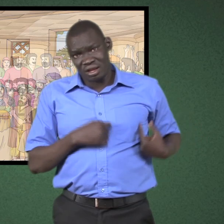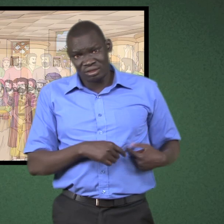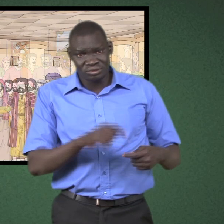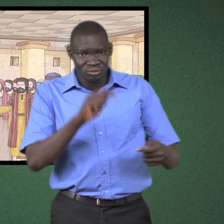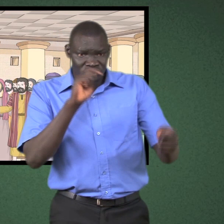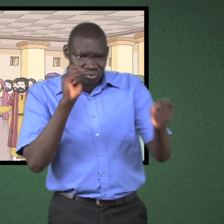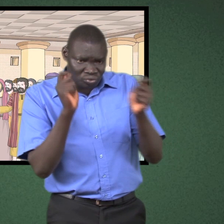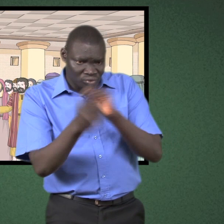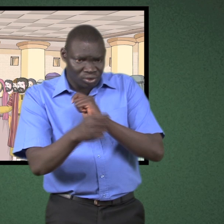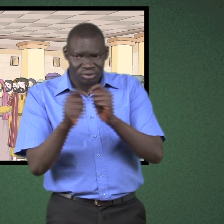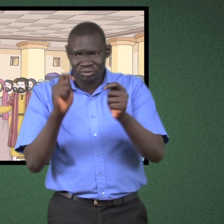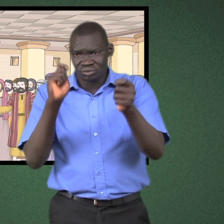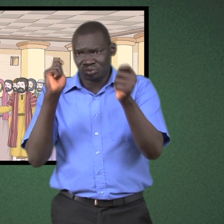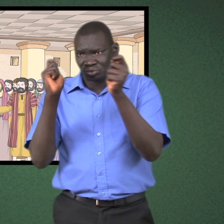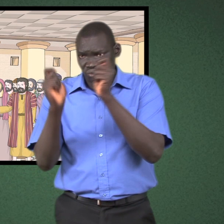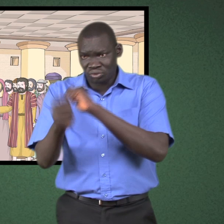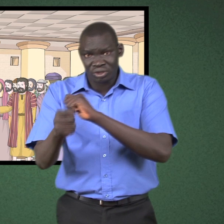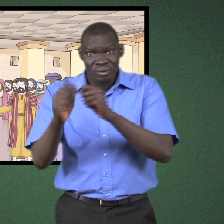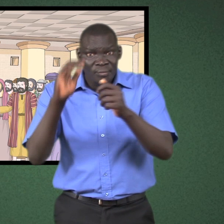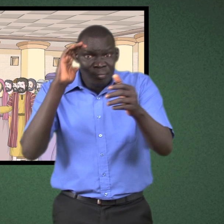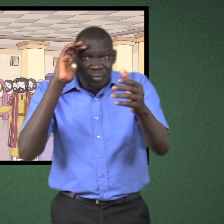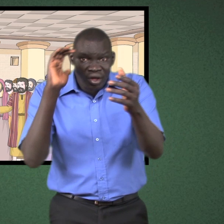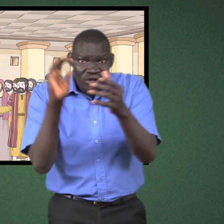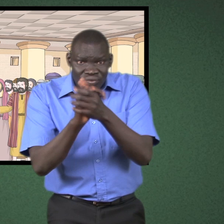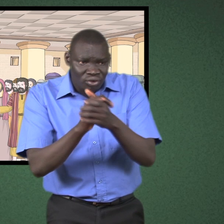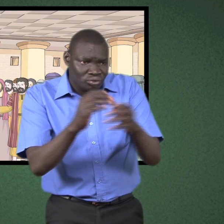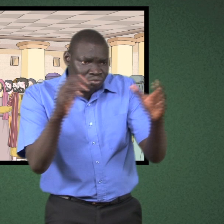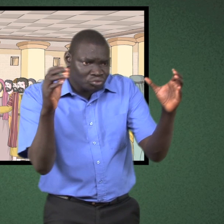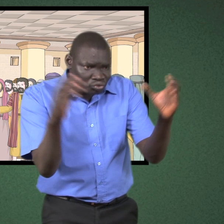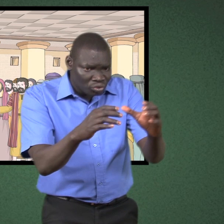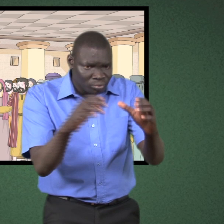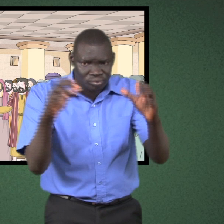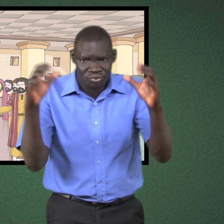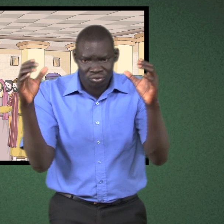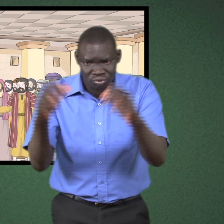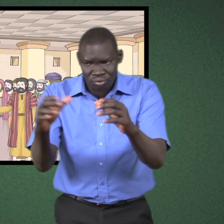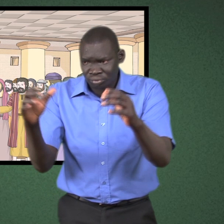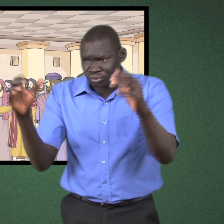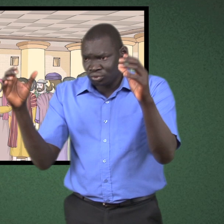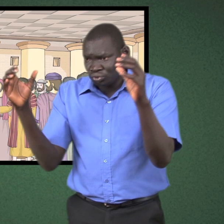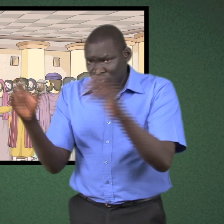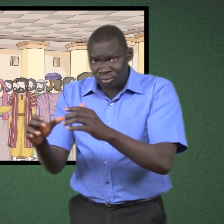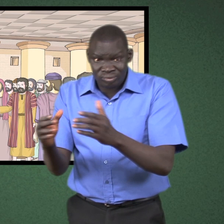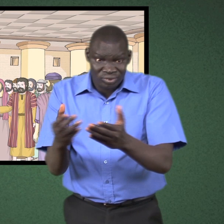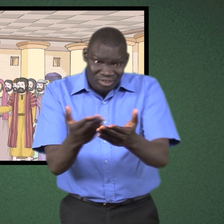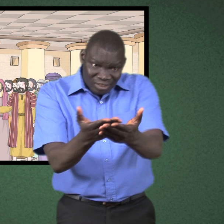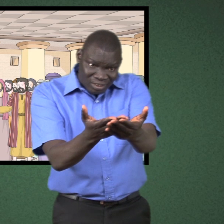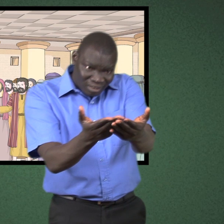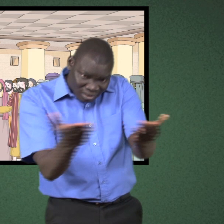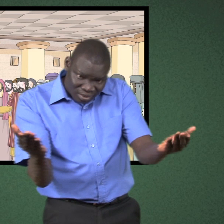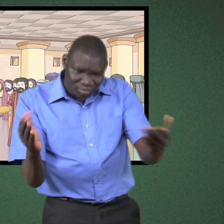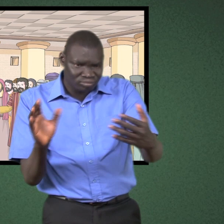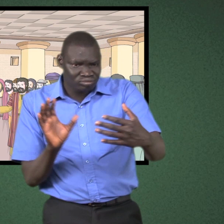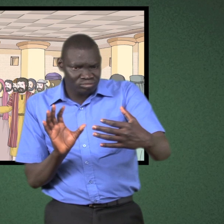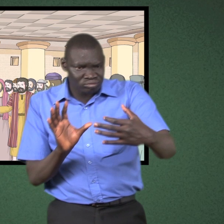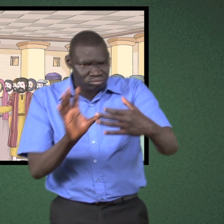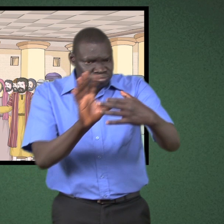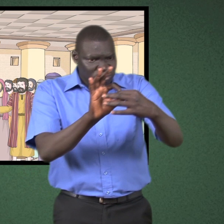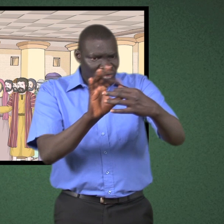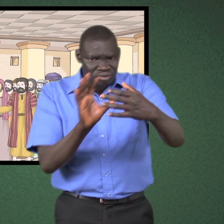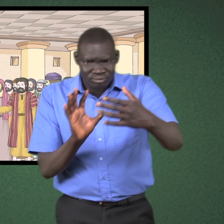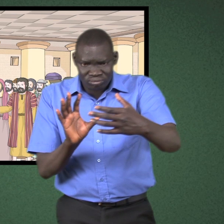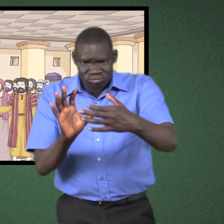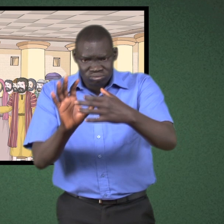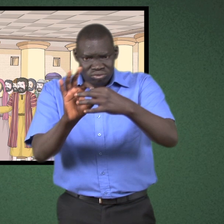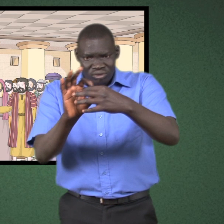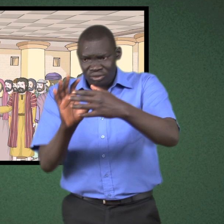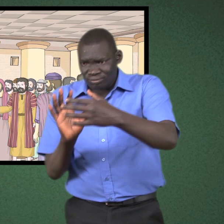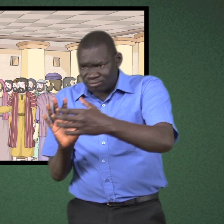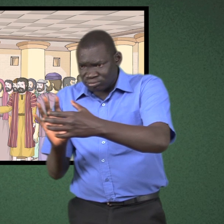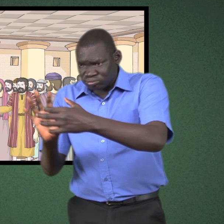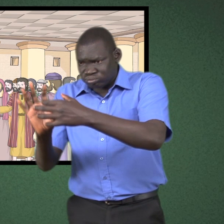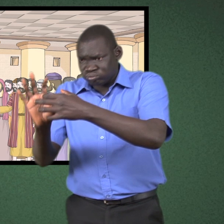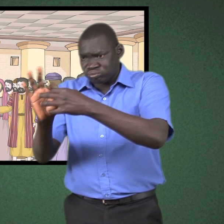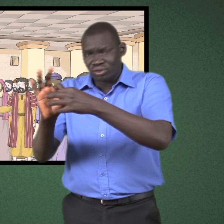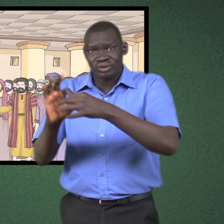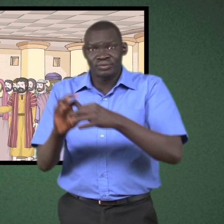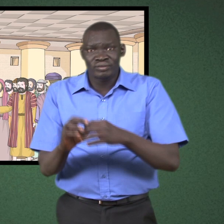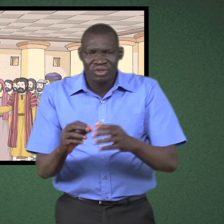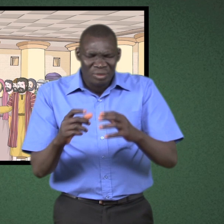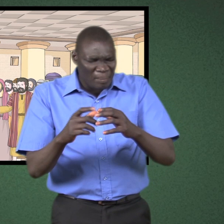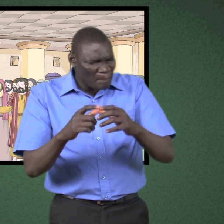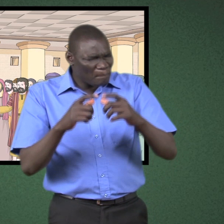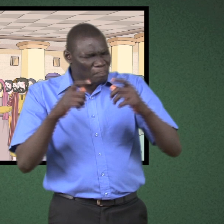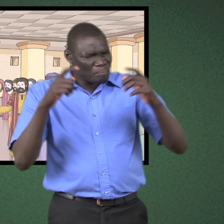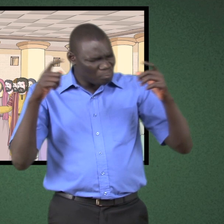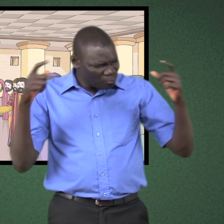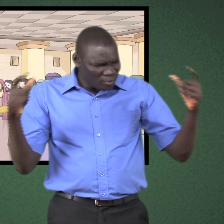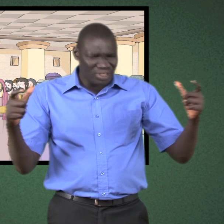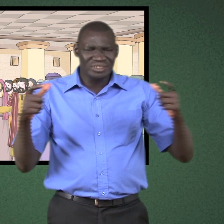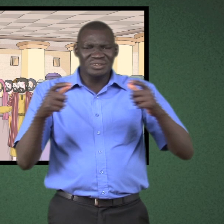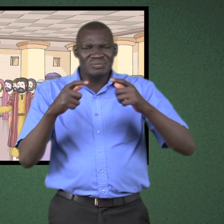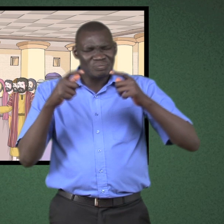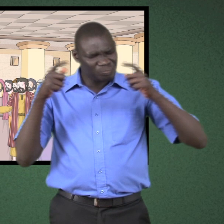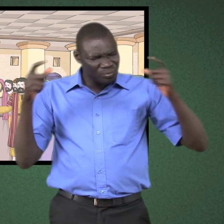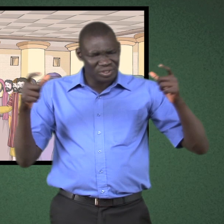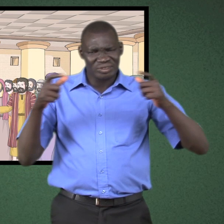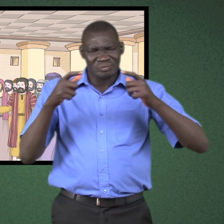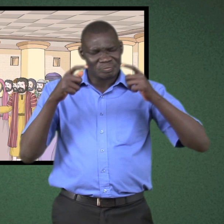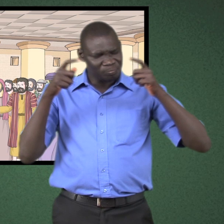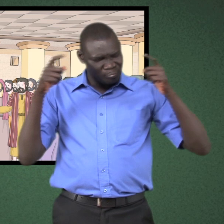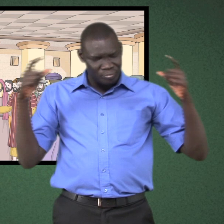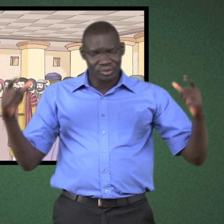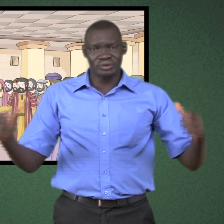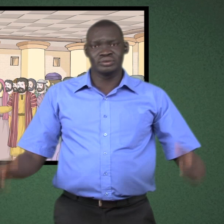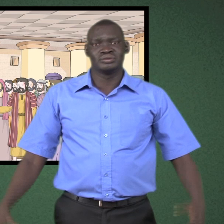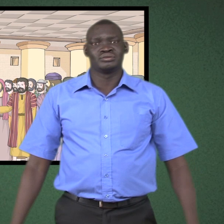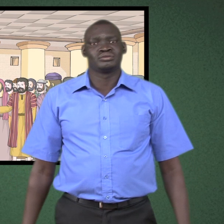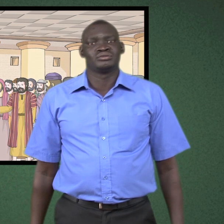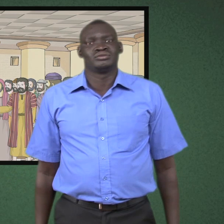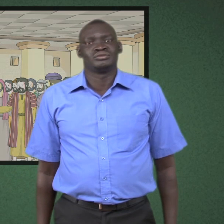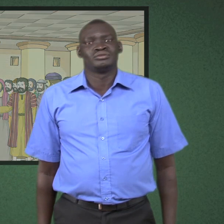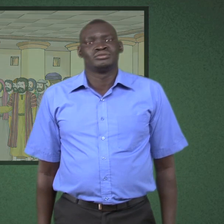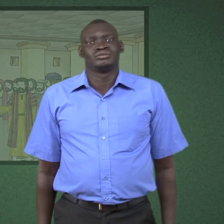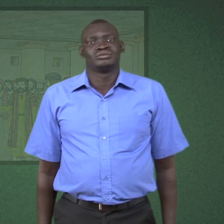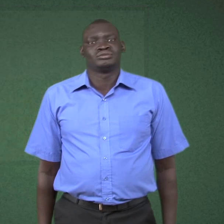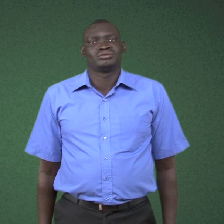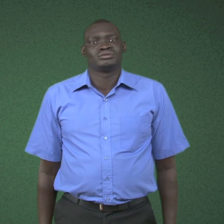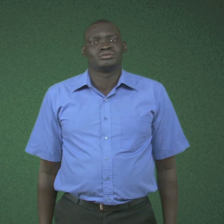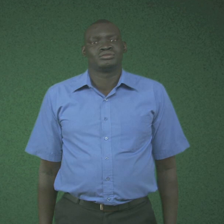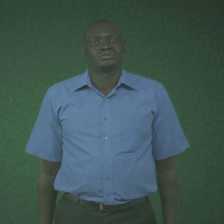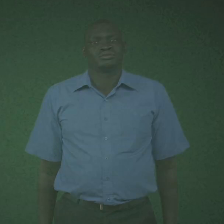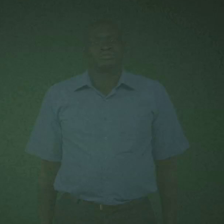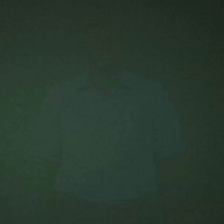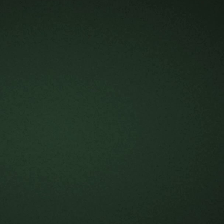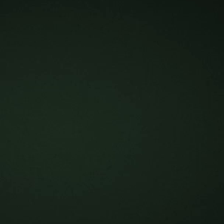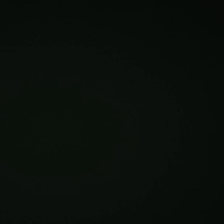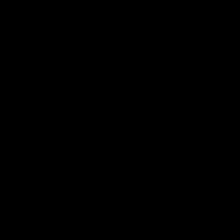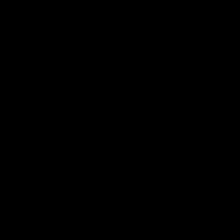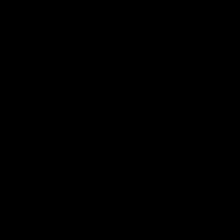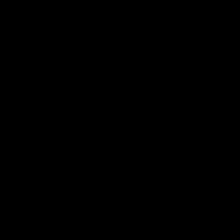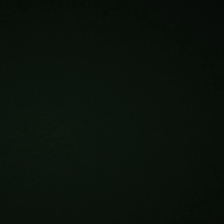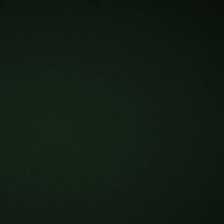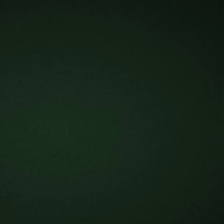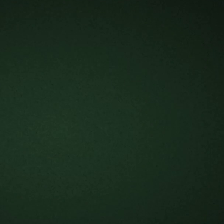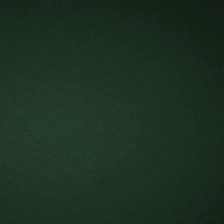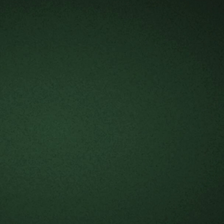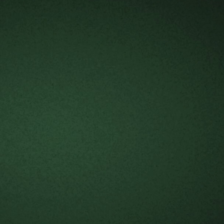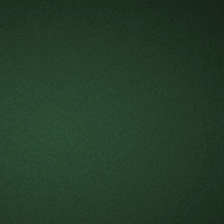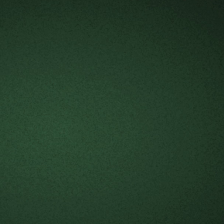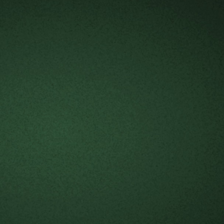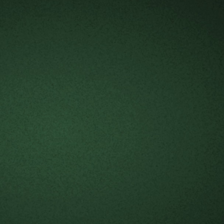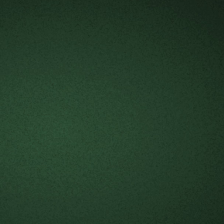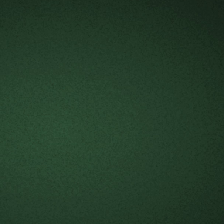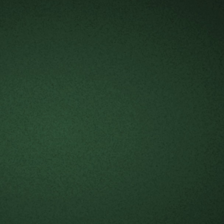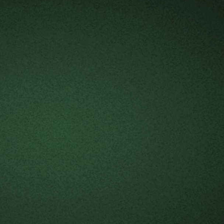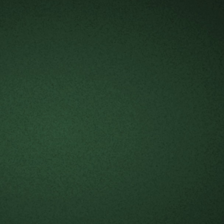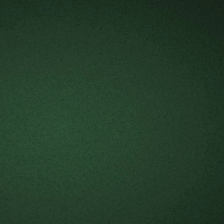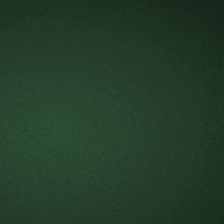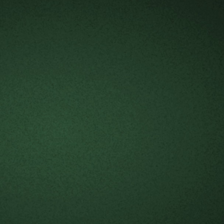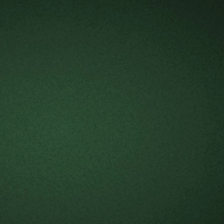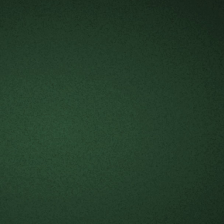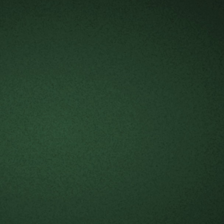And the Lord added to their number daily those who were being saved.